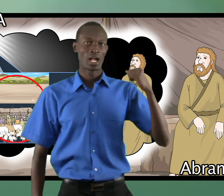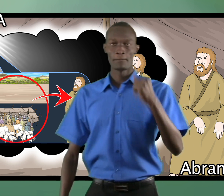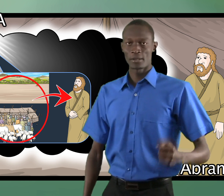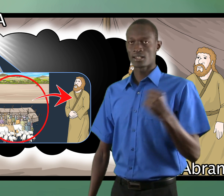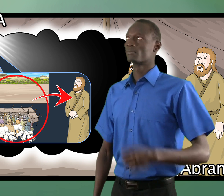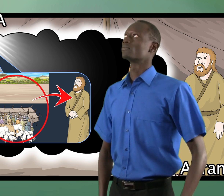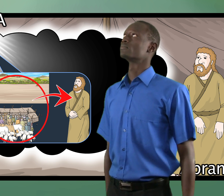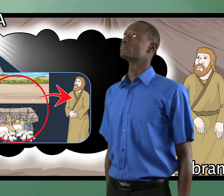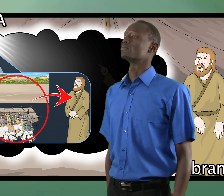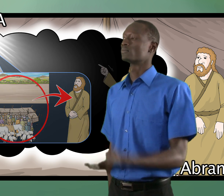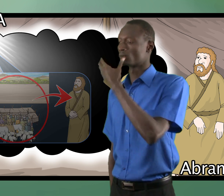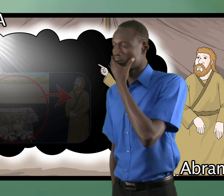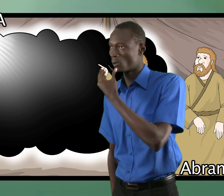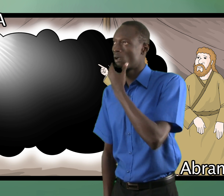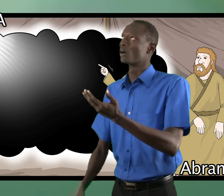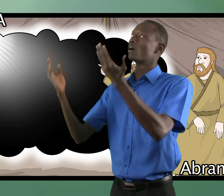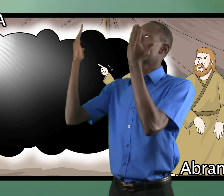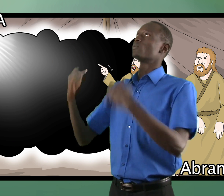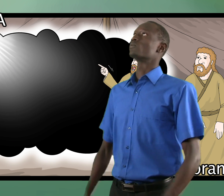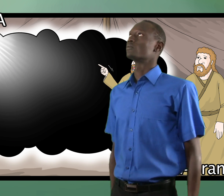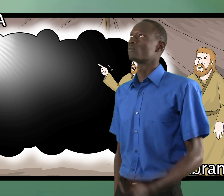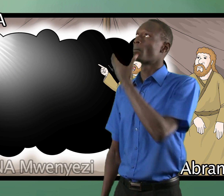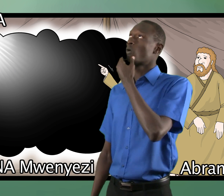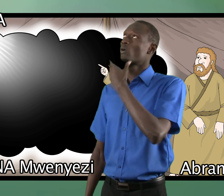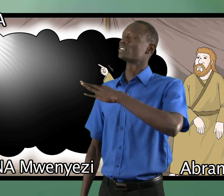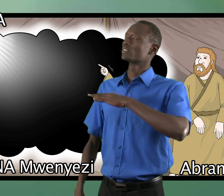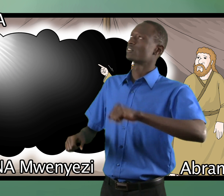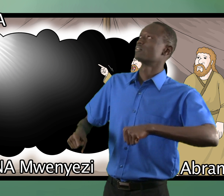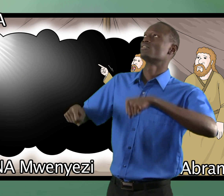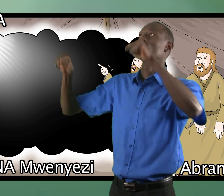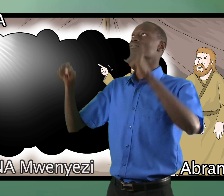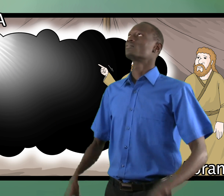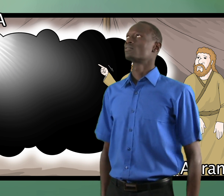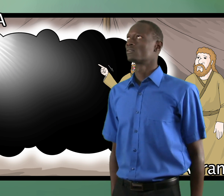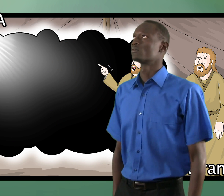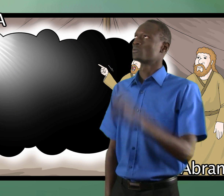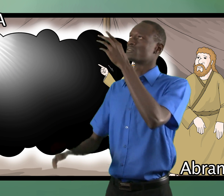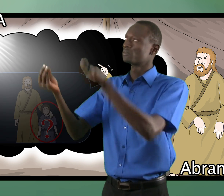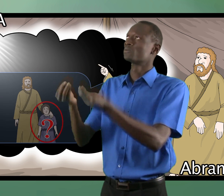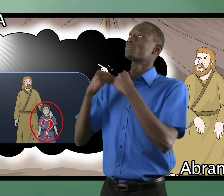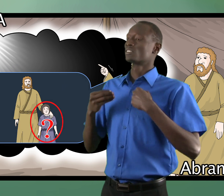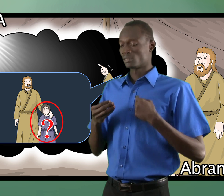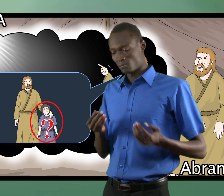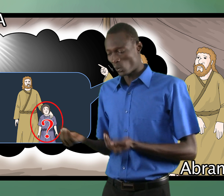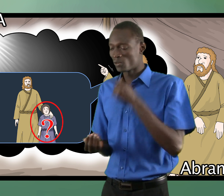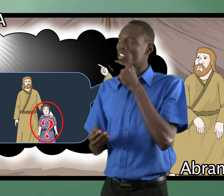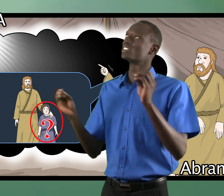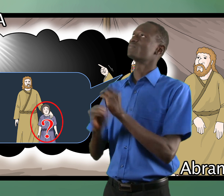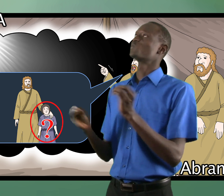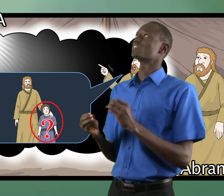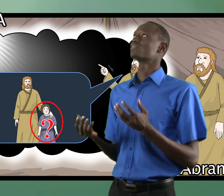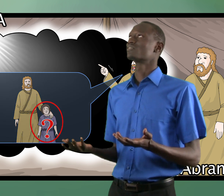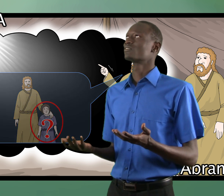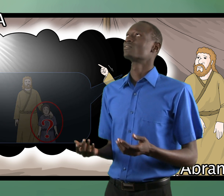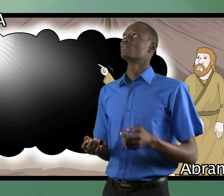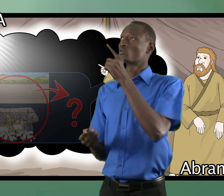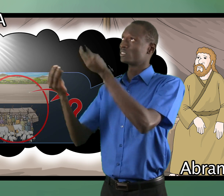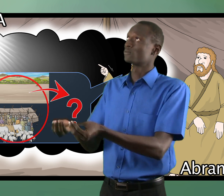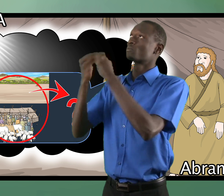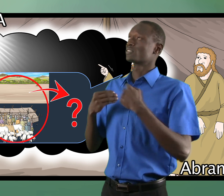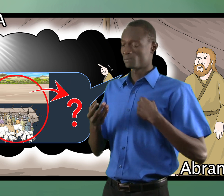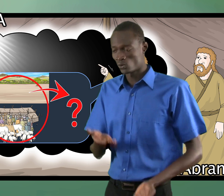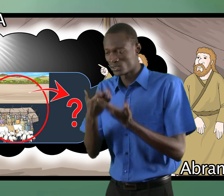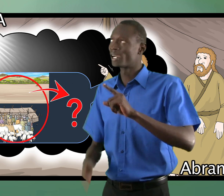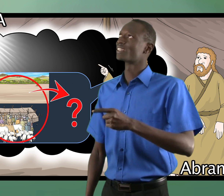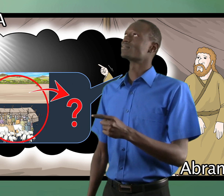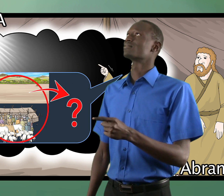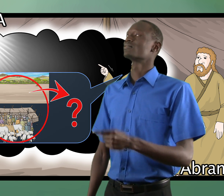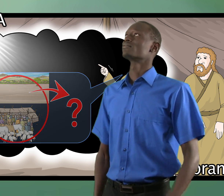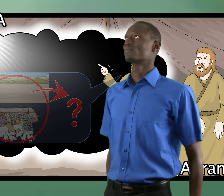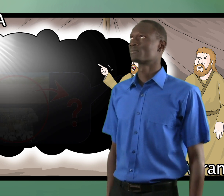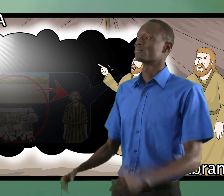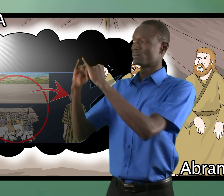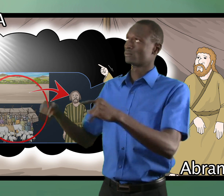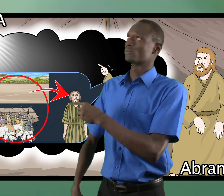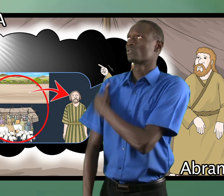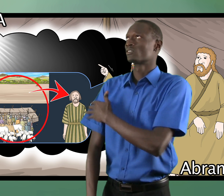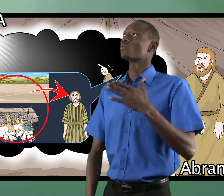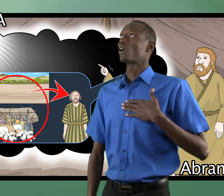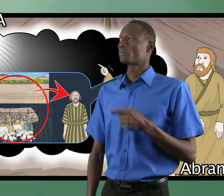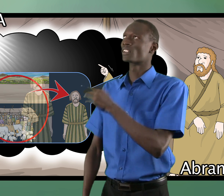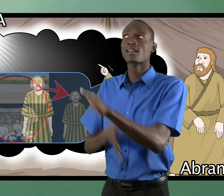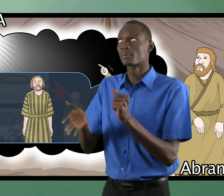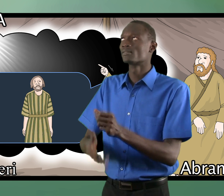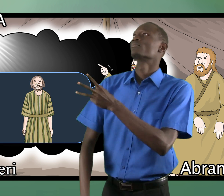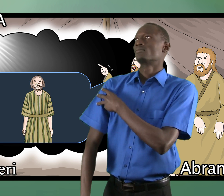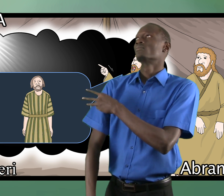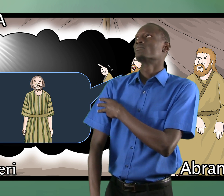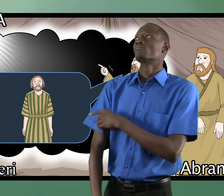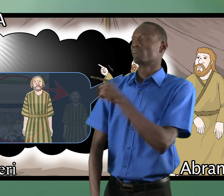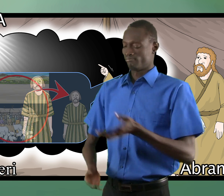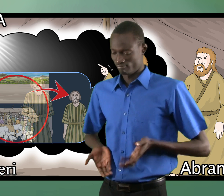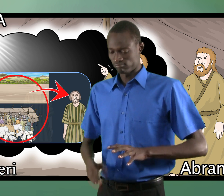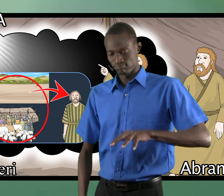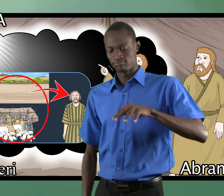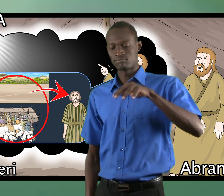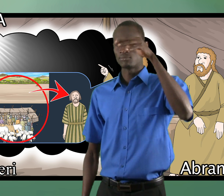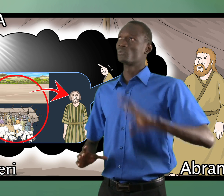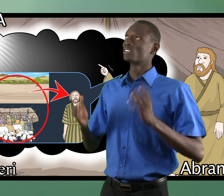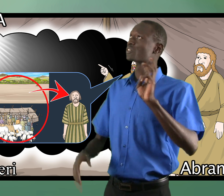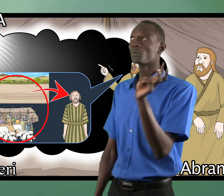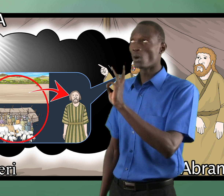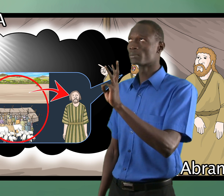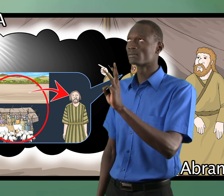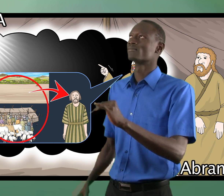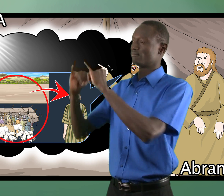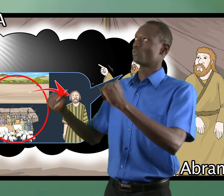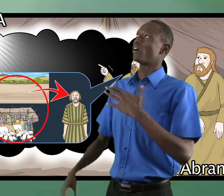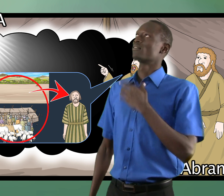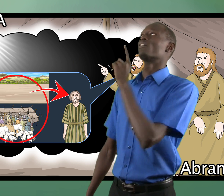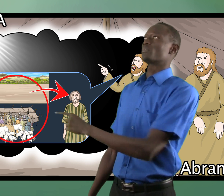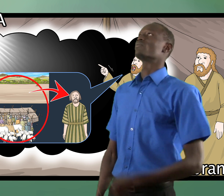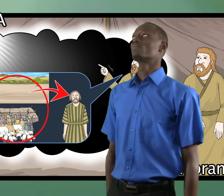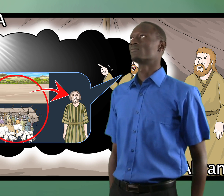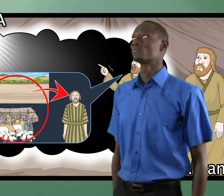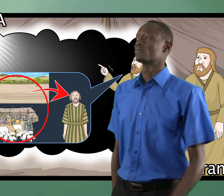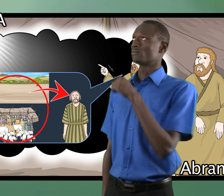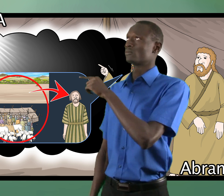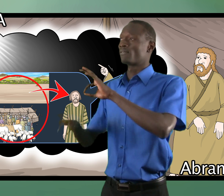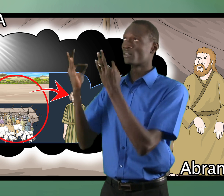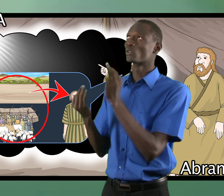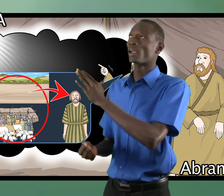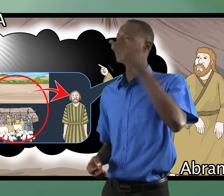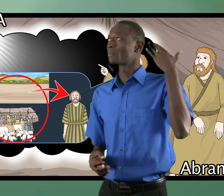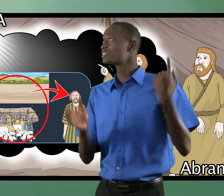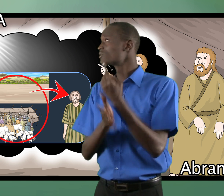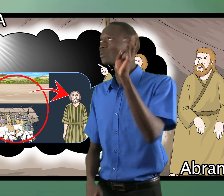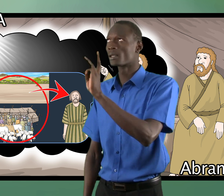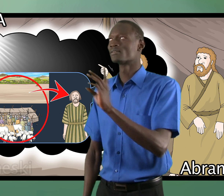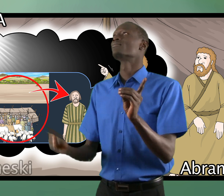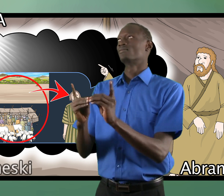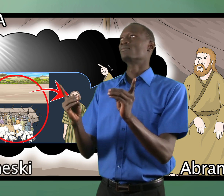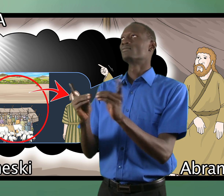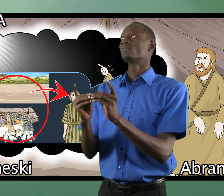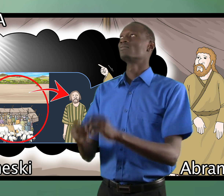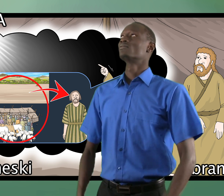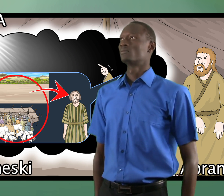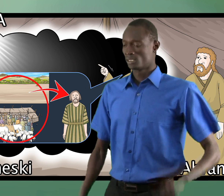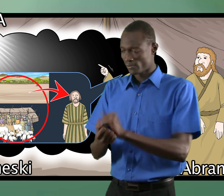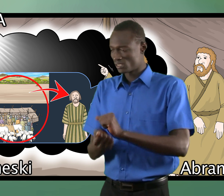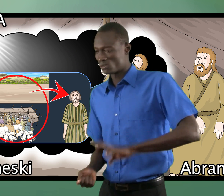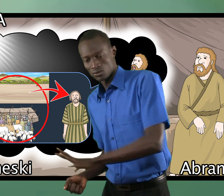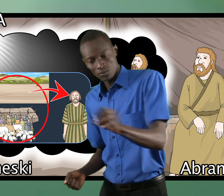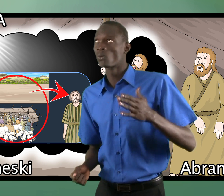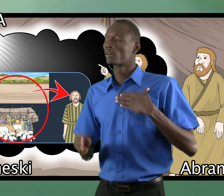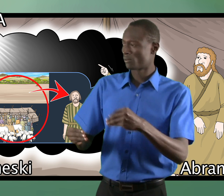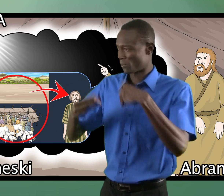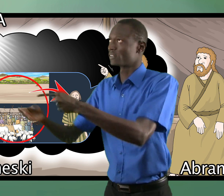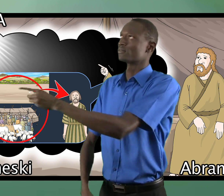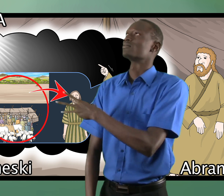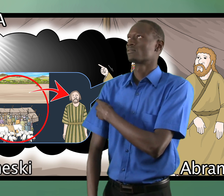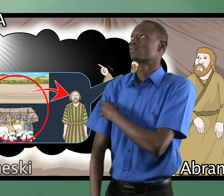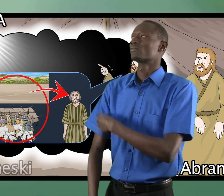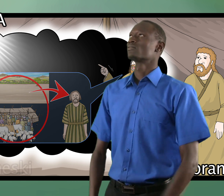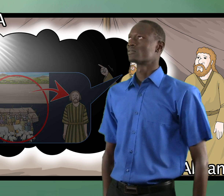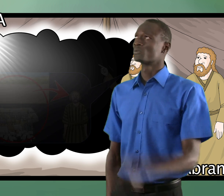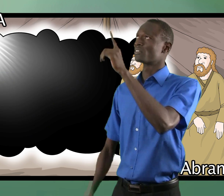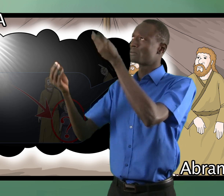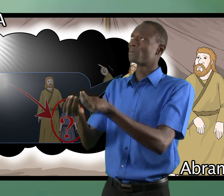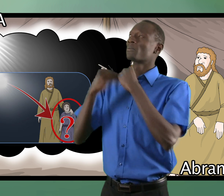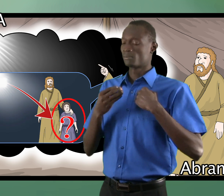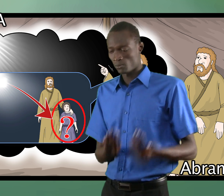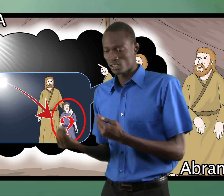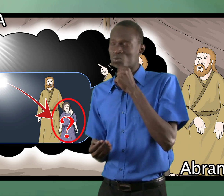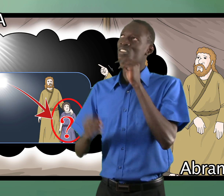But Abram replied, “O Lord GOD, what can You give me, since I remain childless, and the heir of my house is Eliezer of Damascus?”